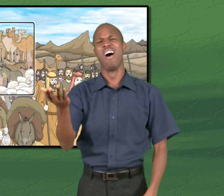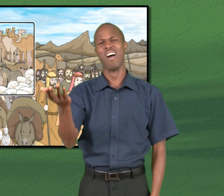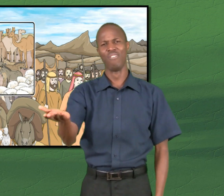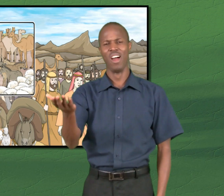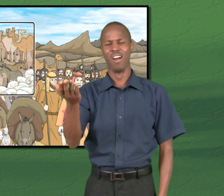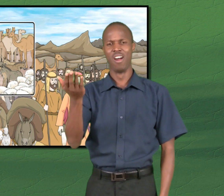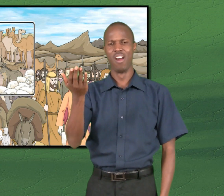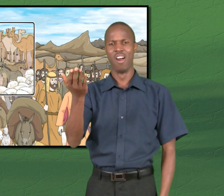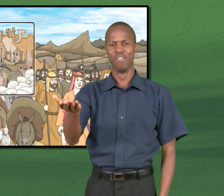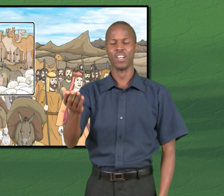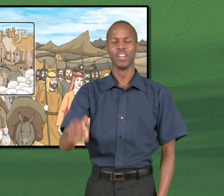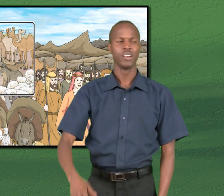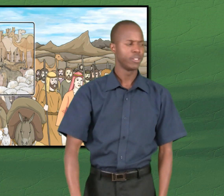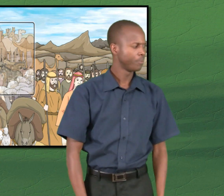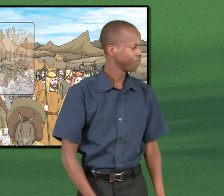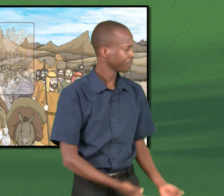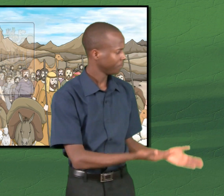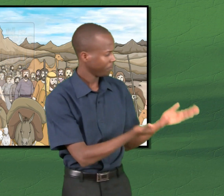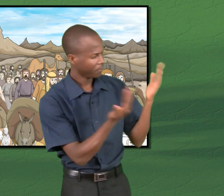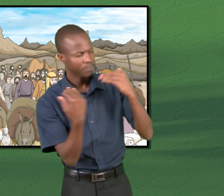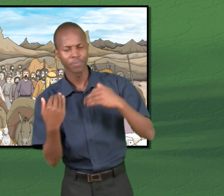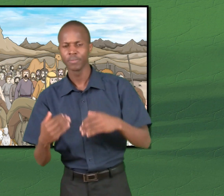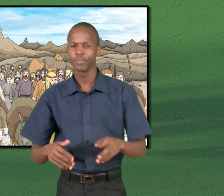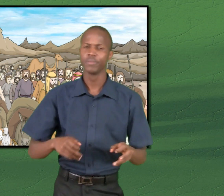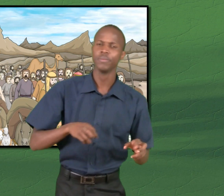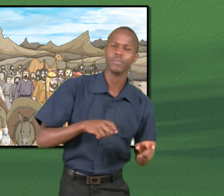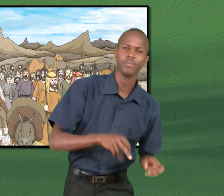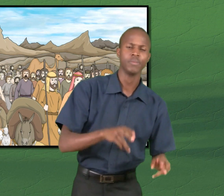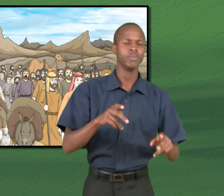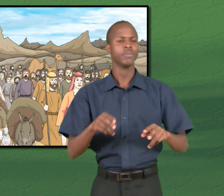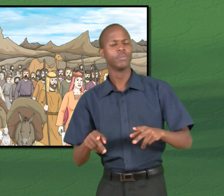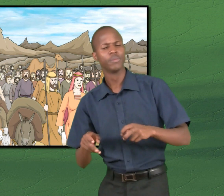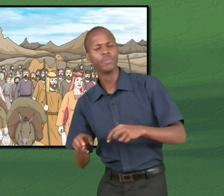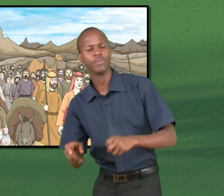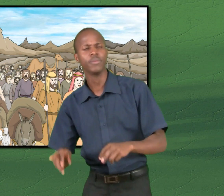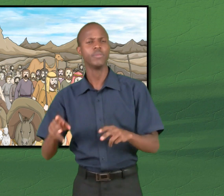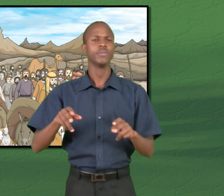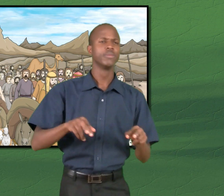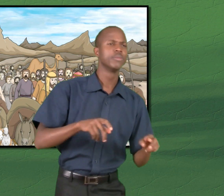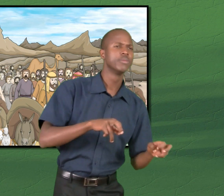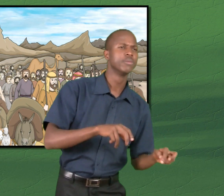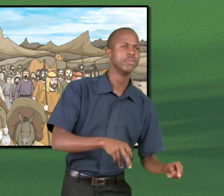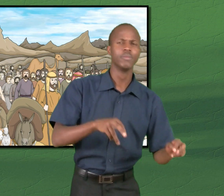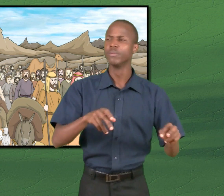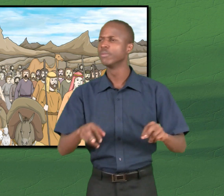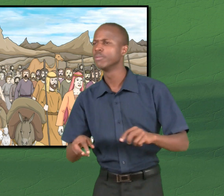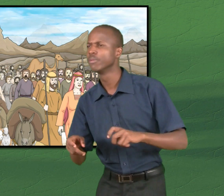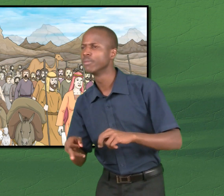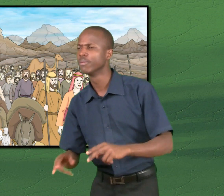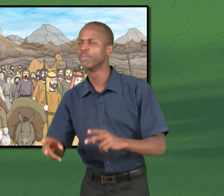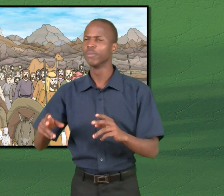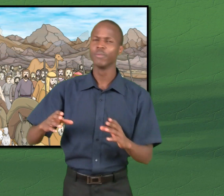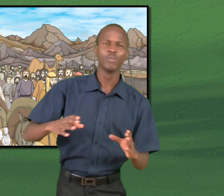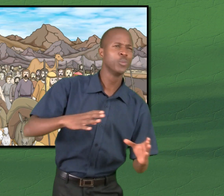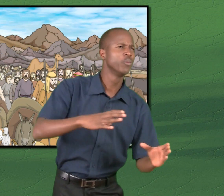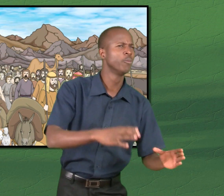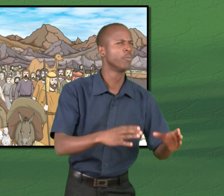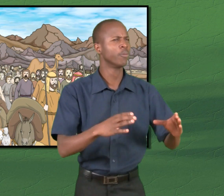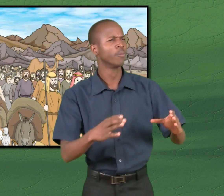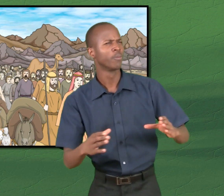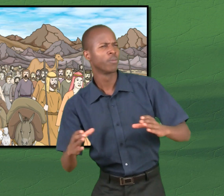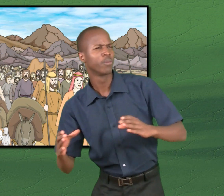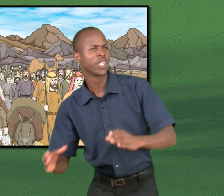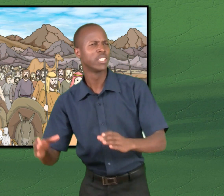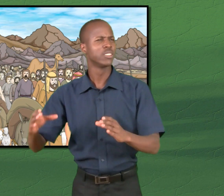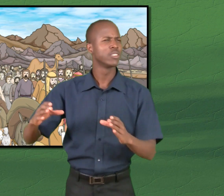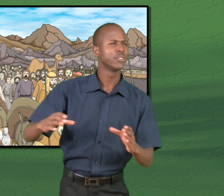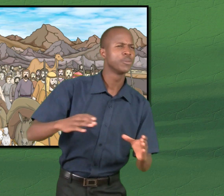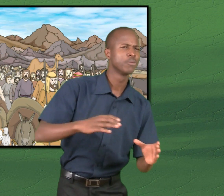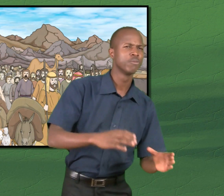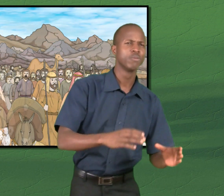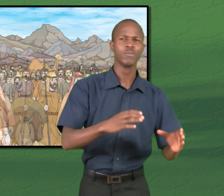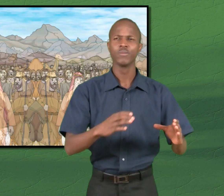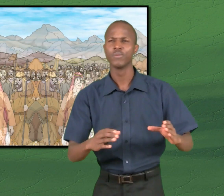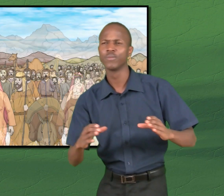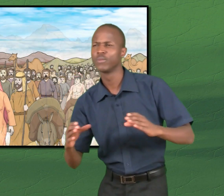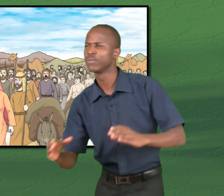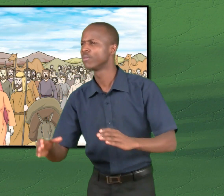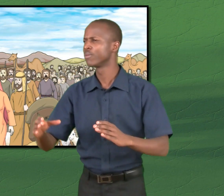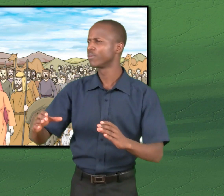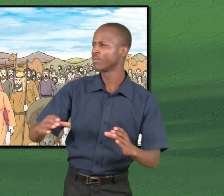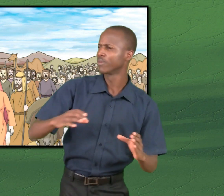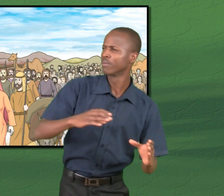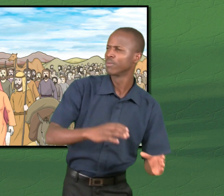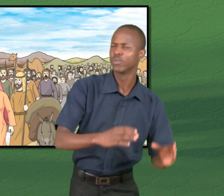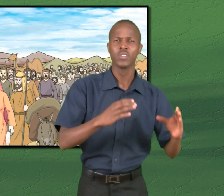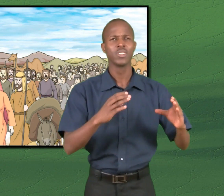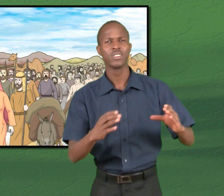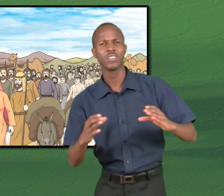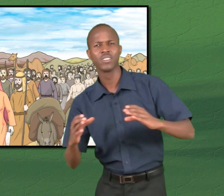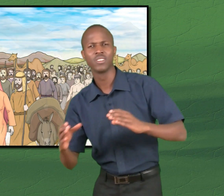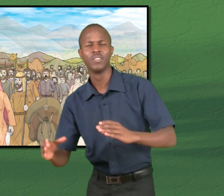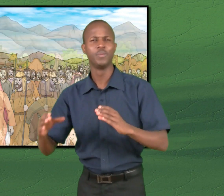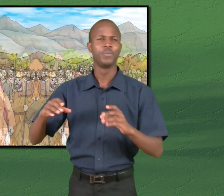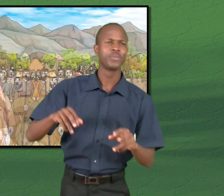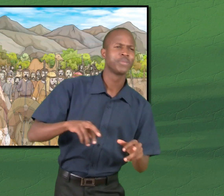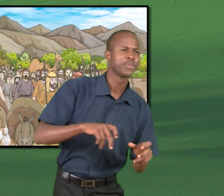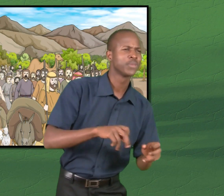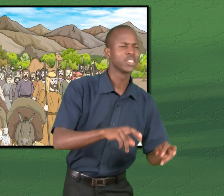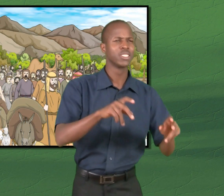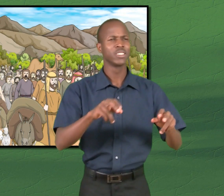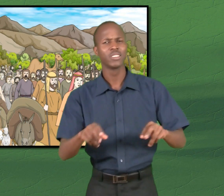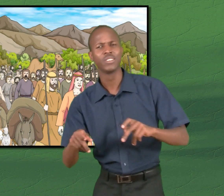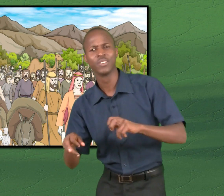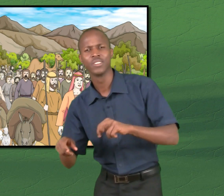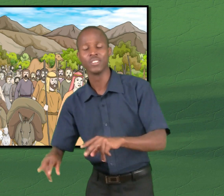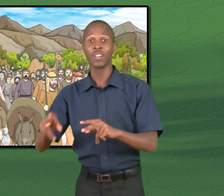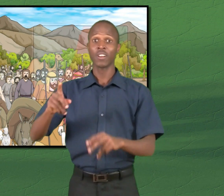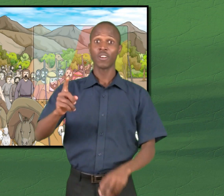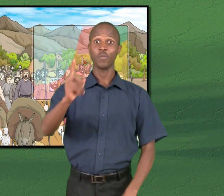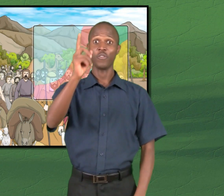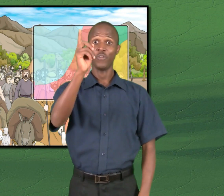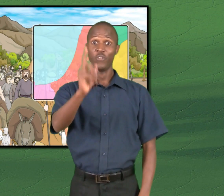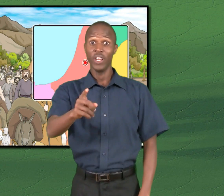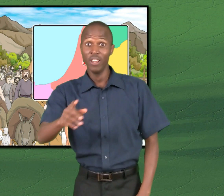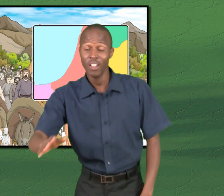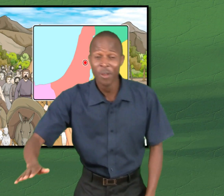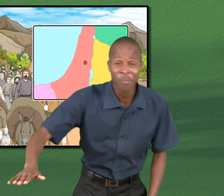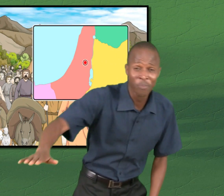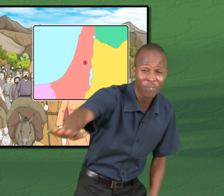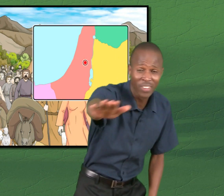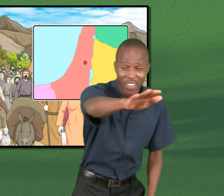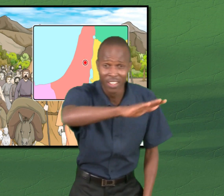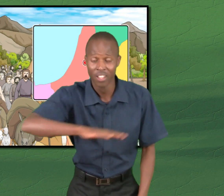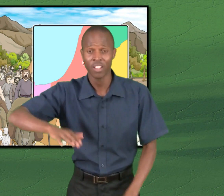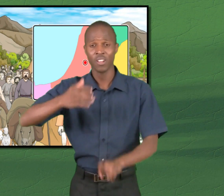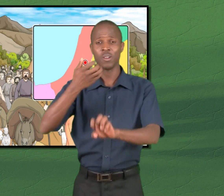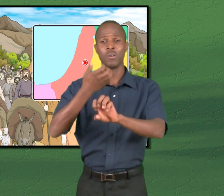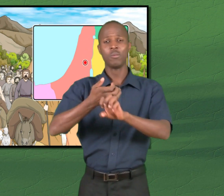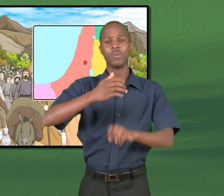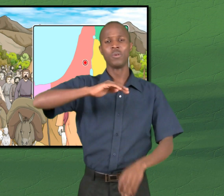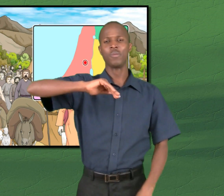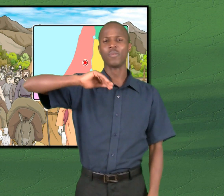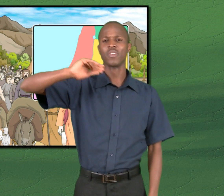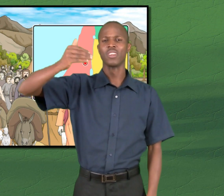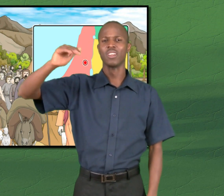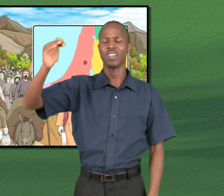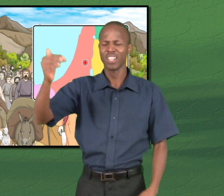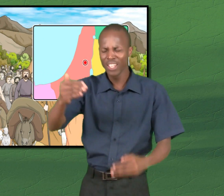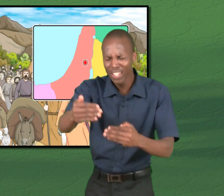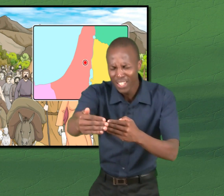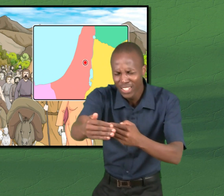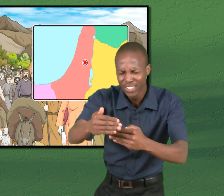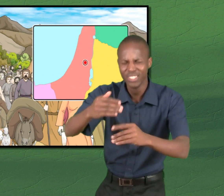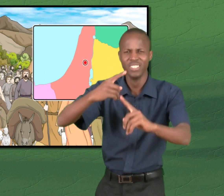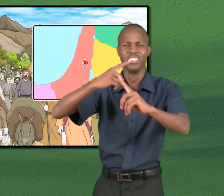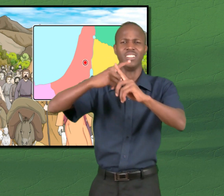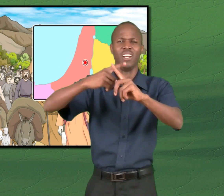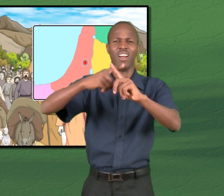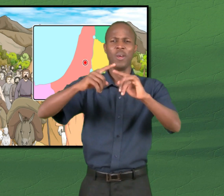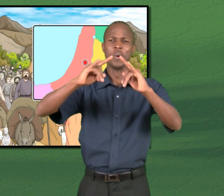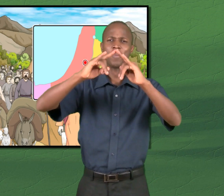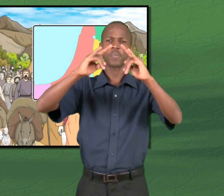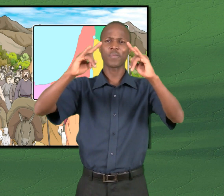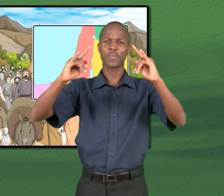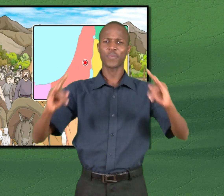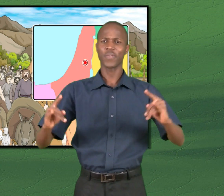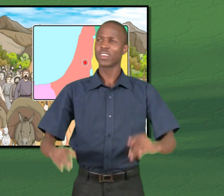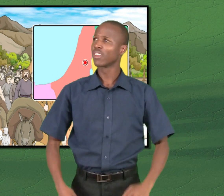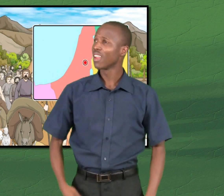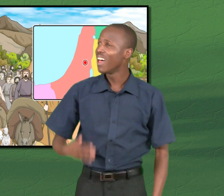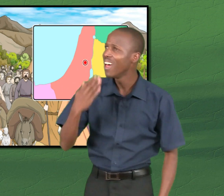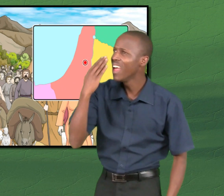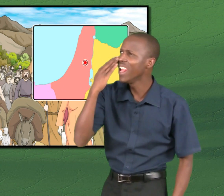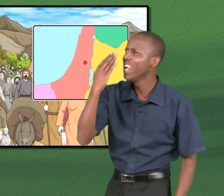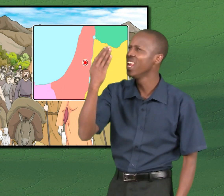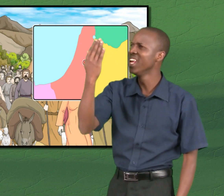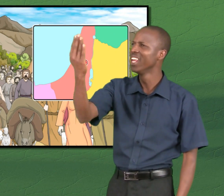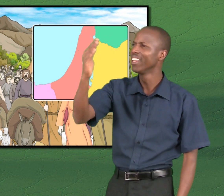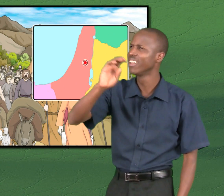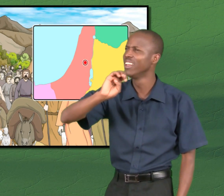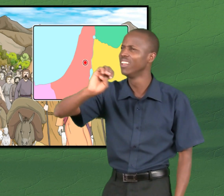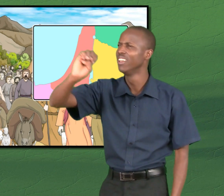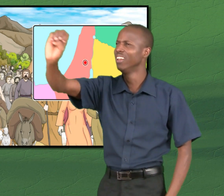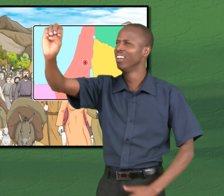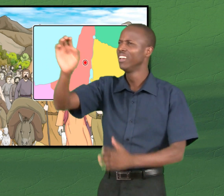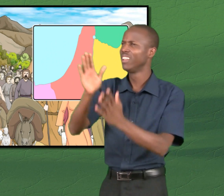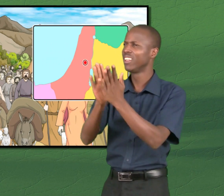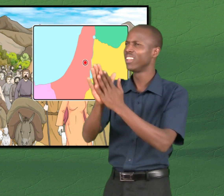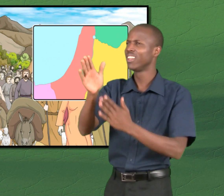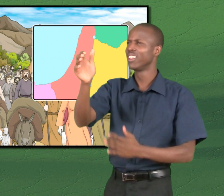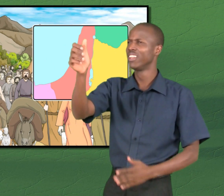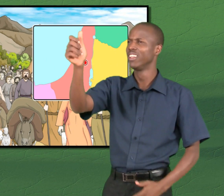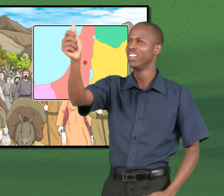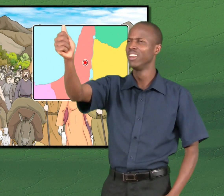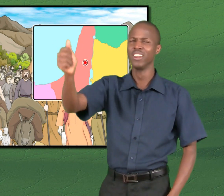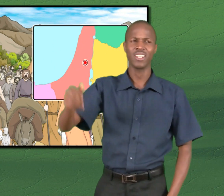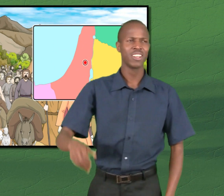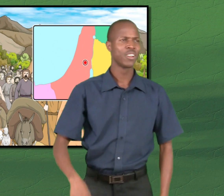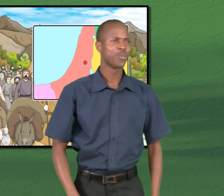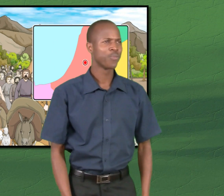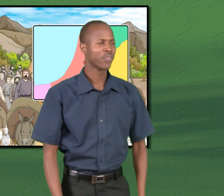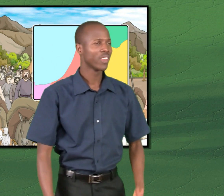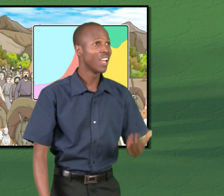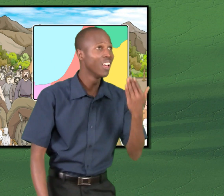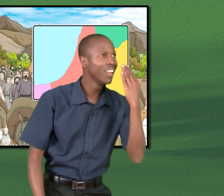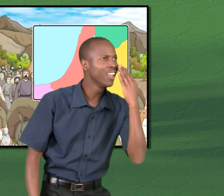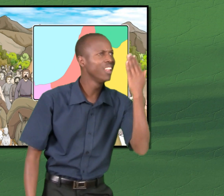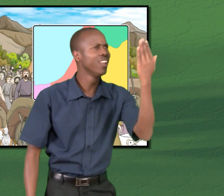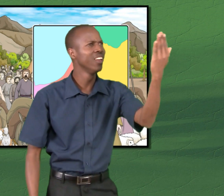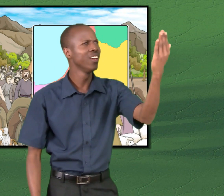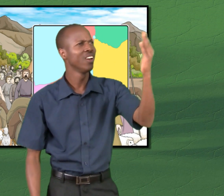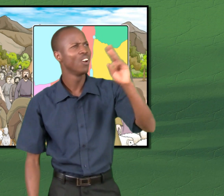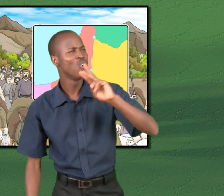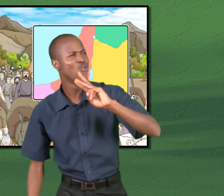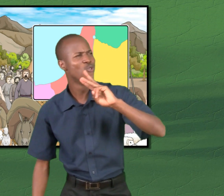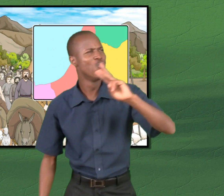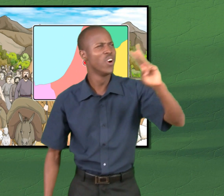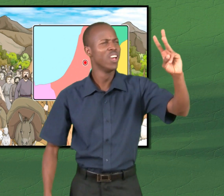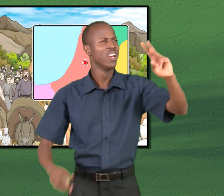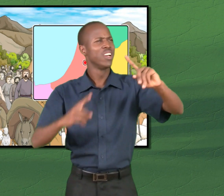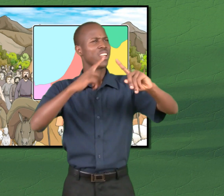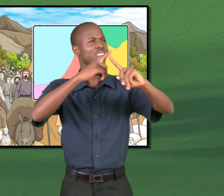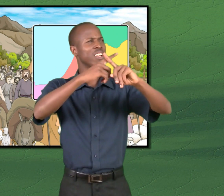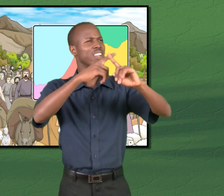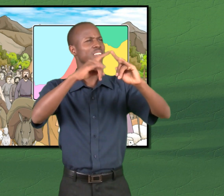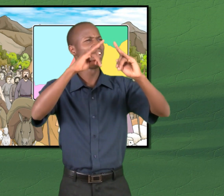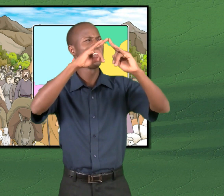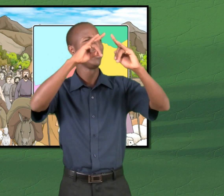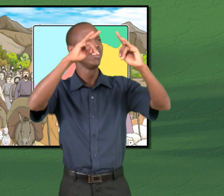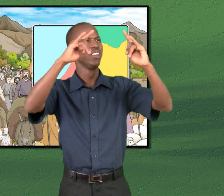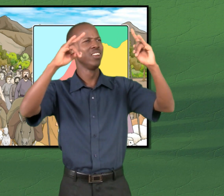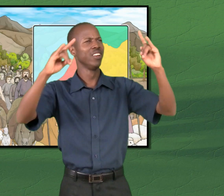From the Negev he journeyed from place to place toward Bethel, until he came to the place between Bethel and Ai where his tent had formerly been pitched, to the site where he had built the altar.